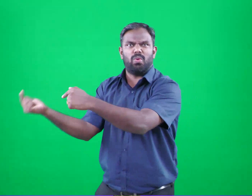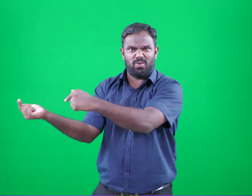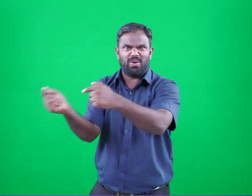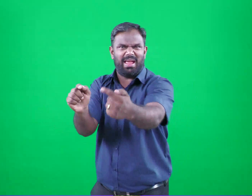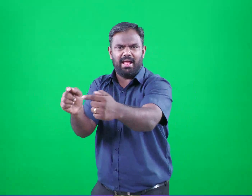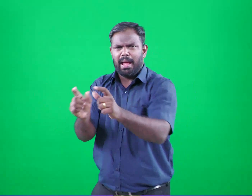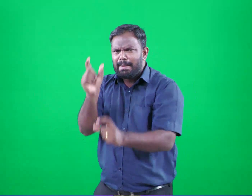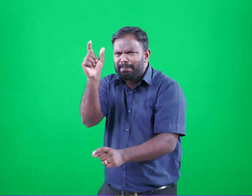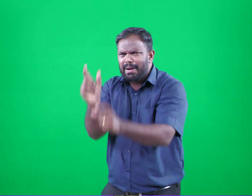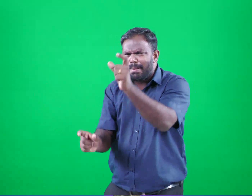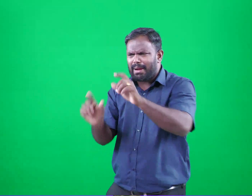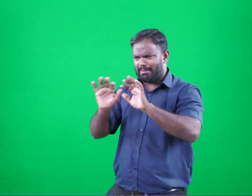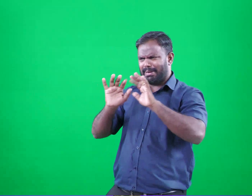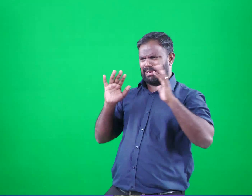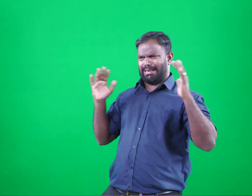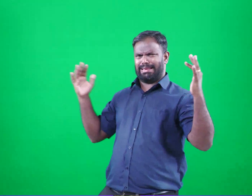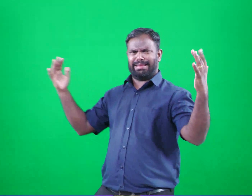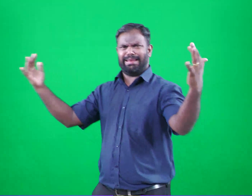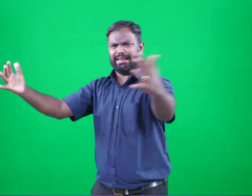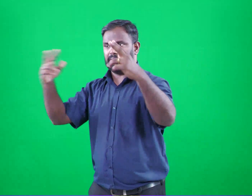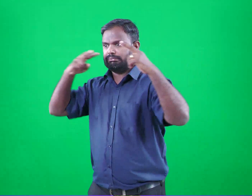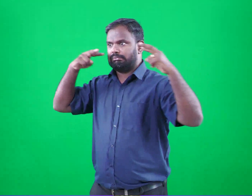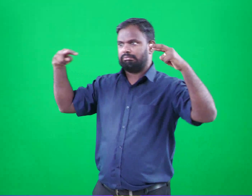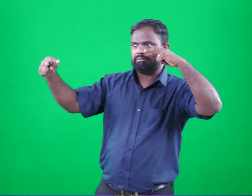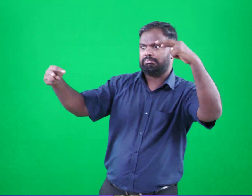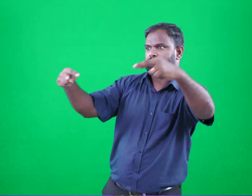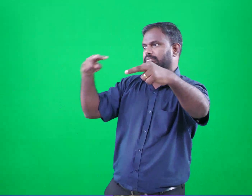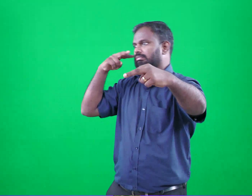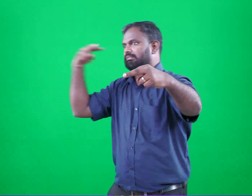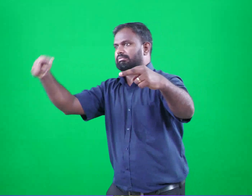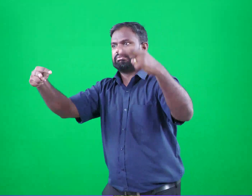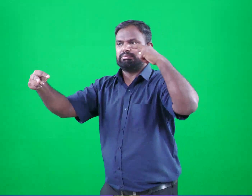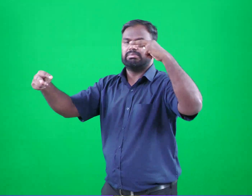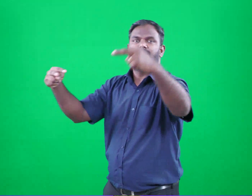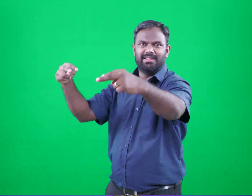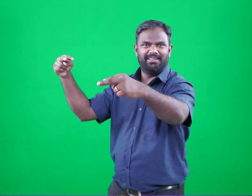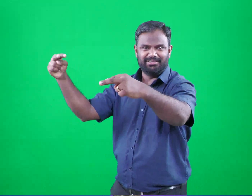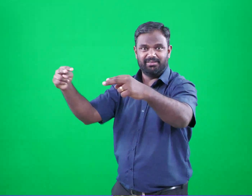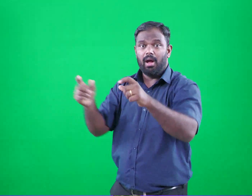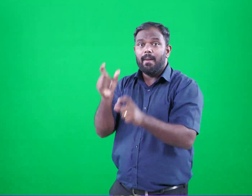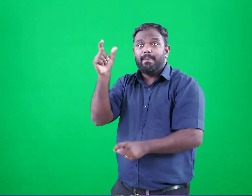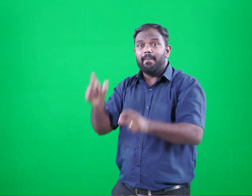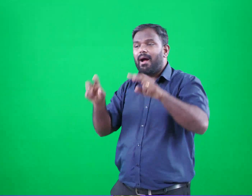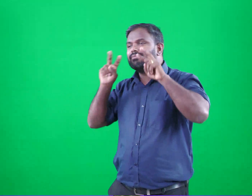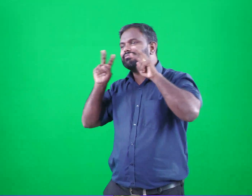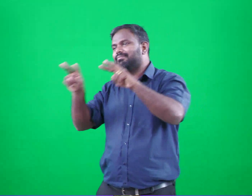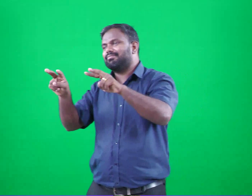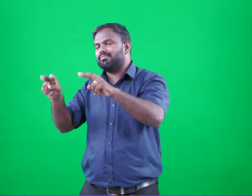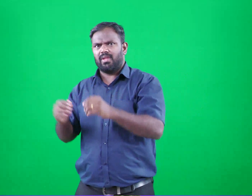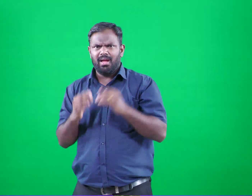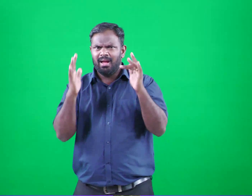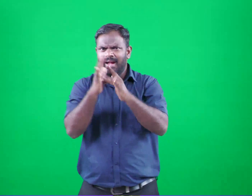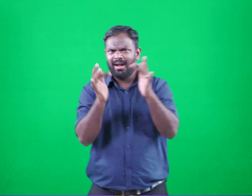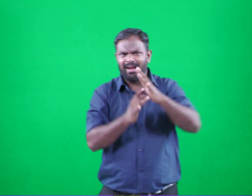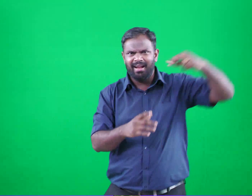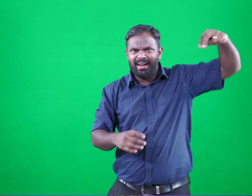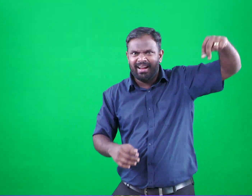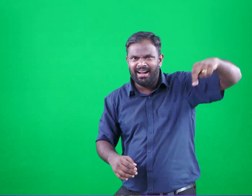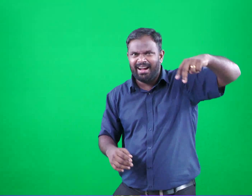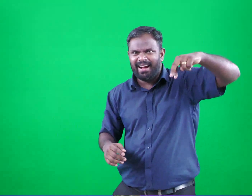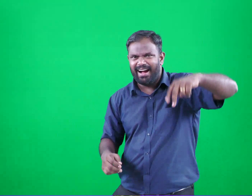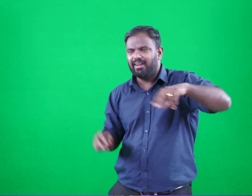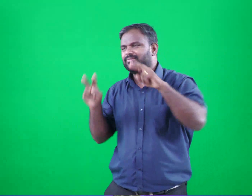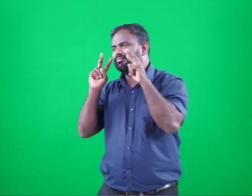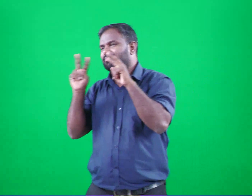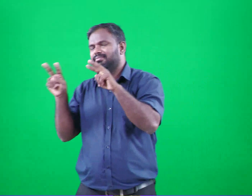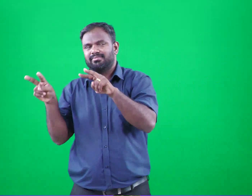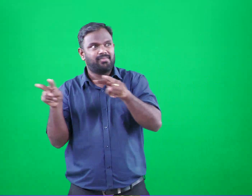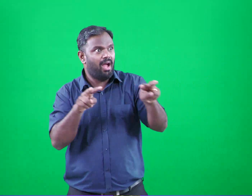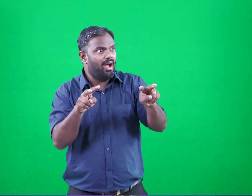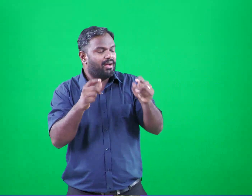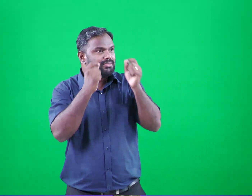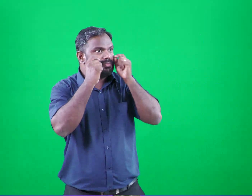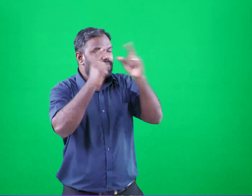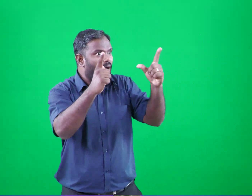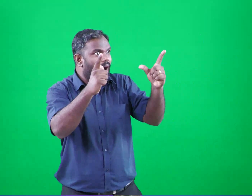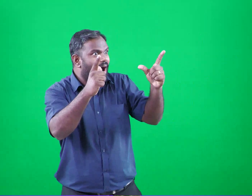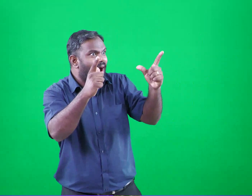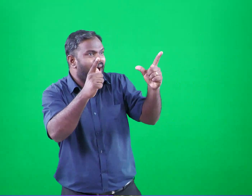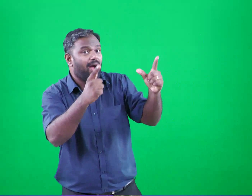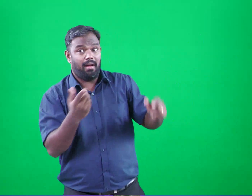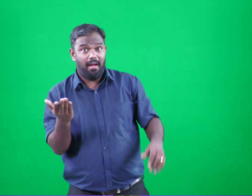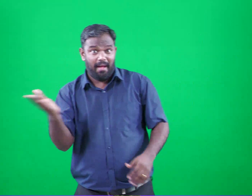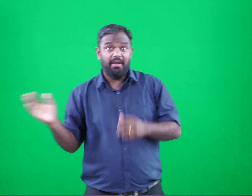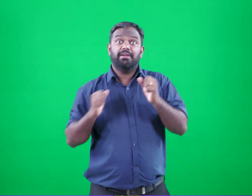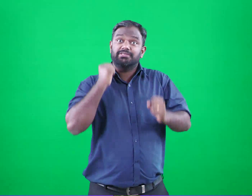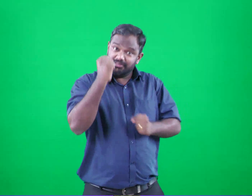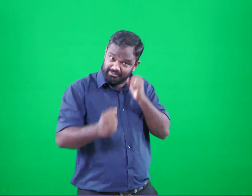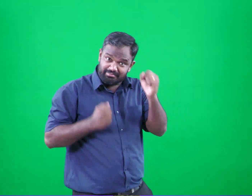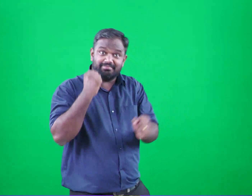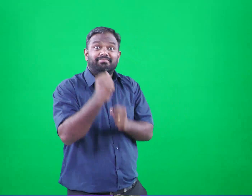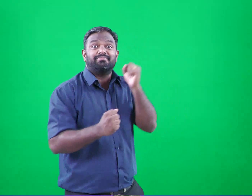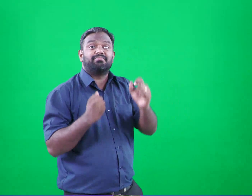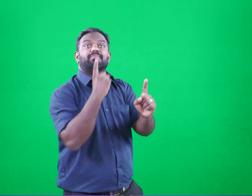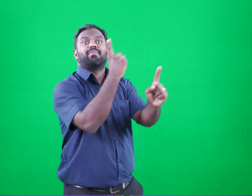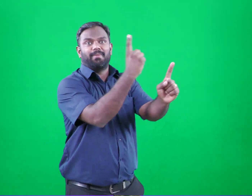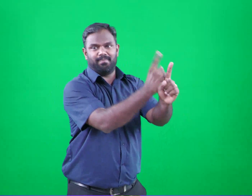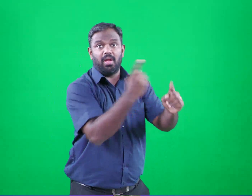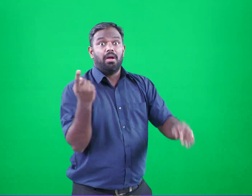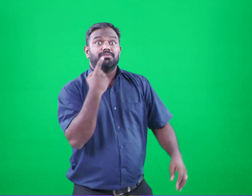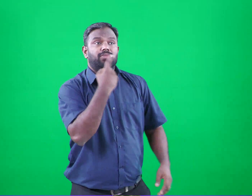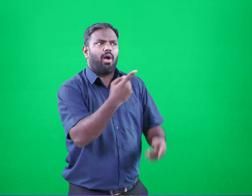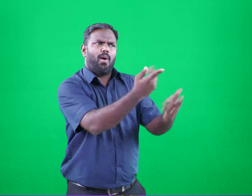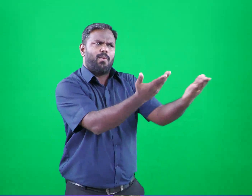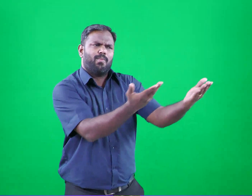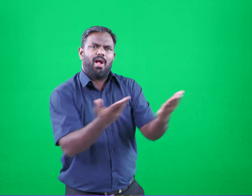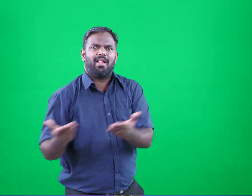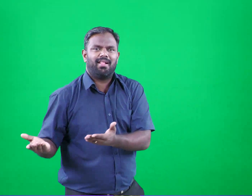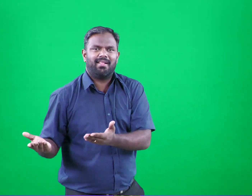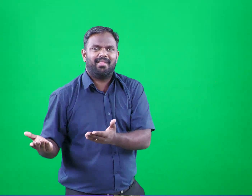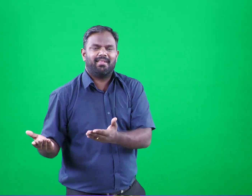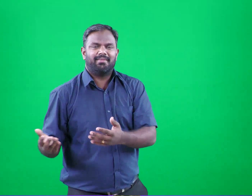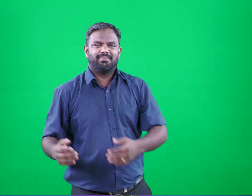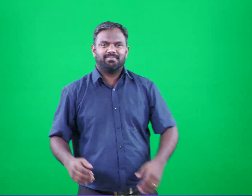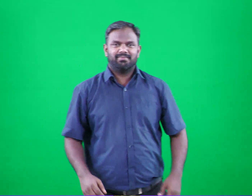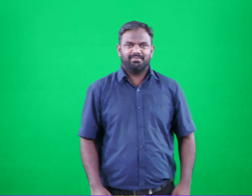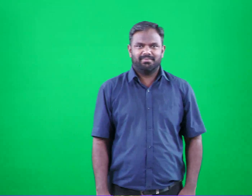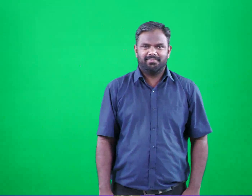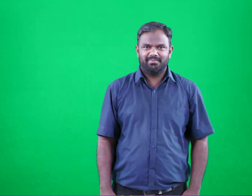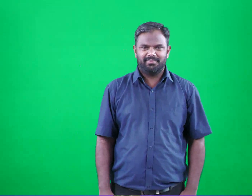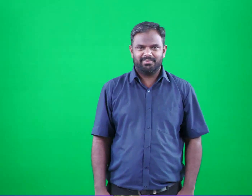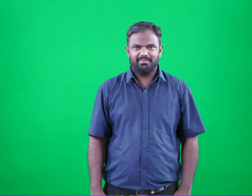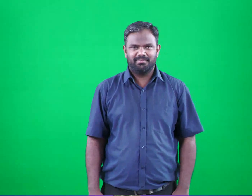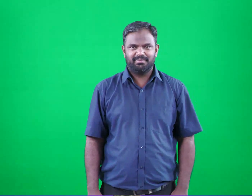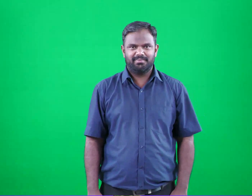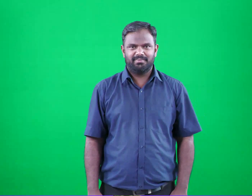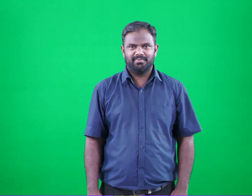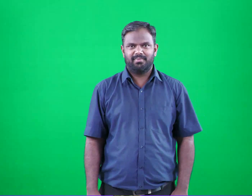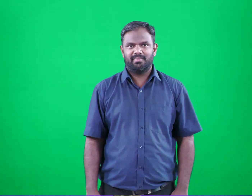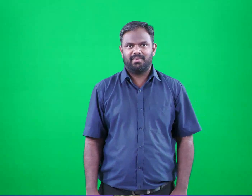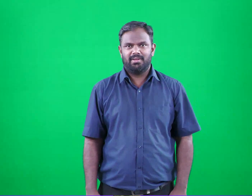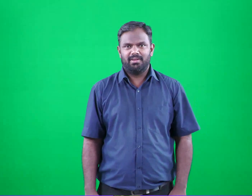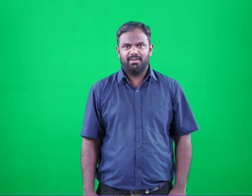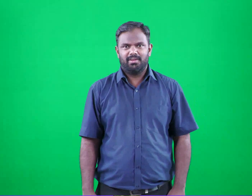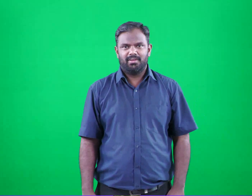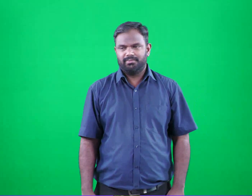As soon as all the people saw Jesus, they were filled with awe and ran to greet Him.